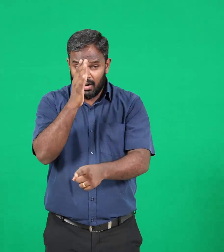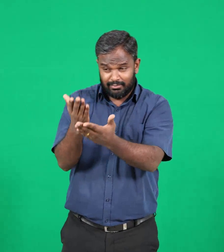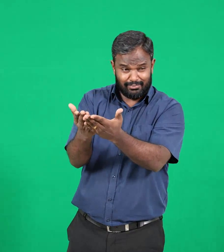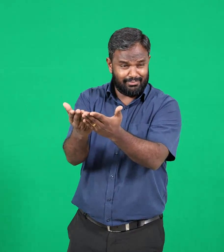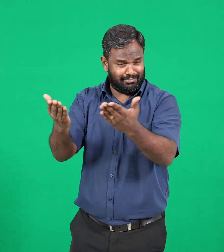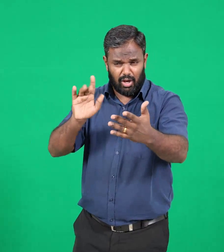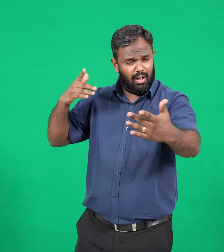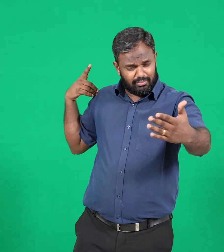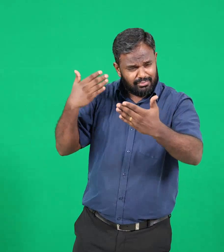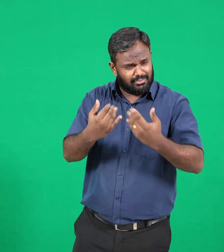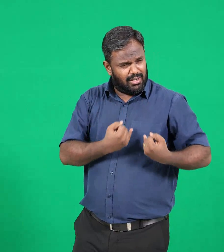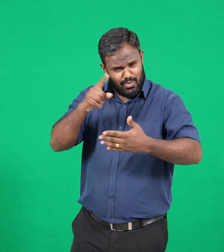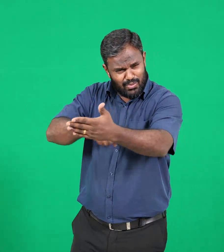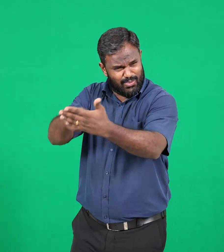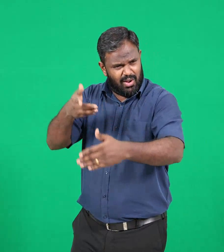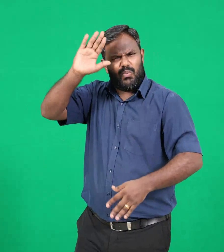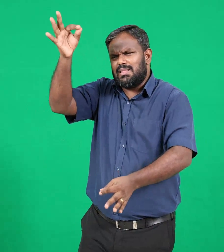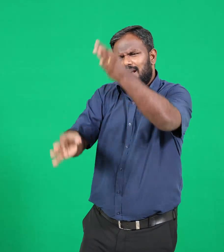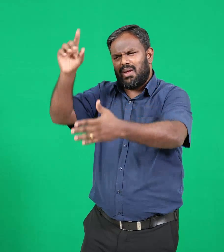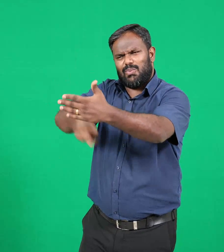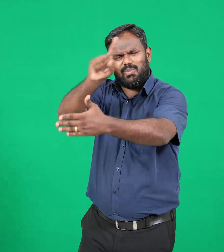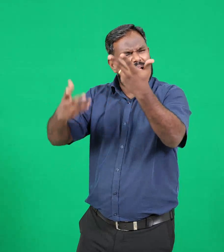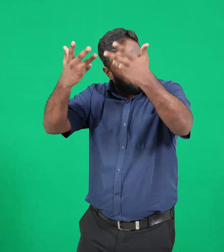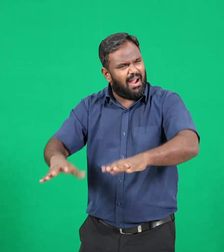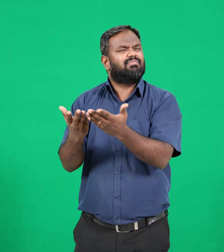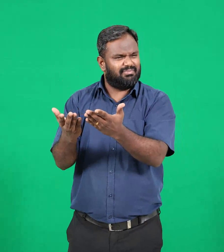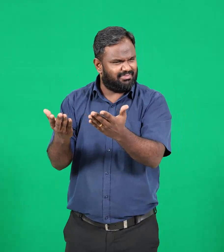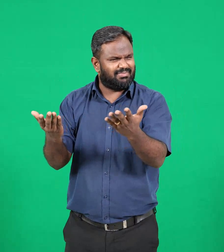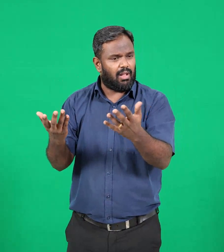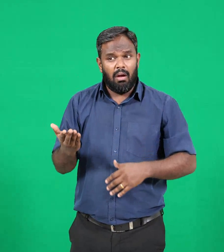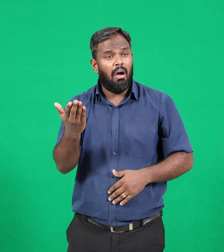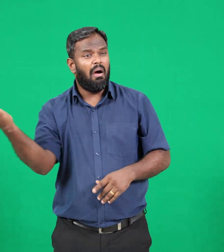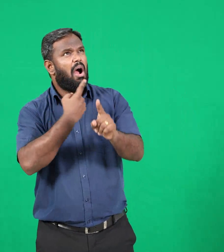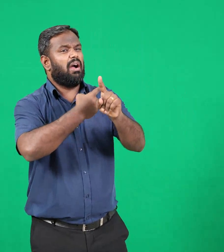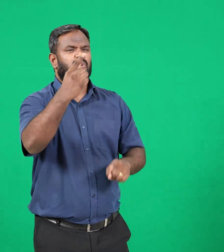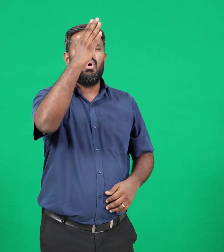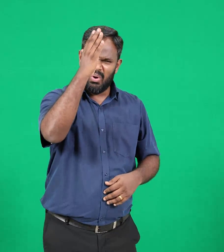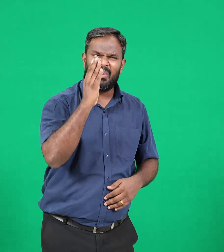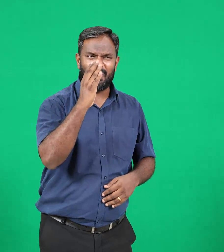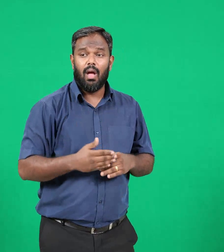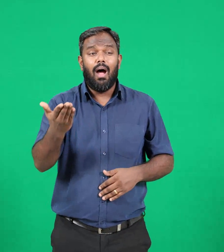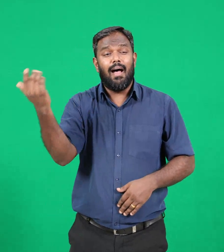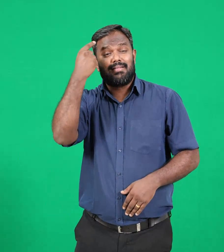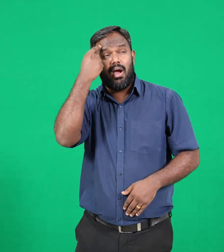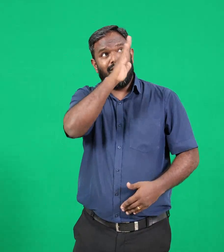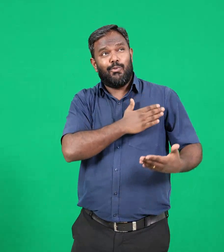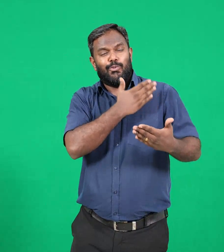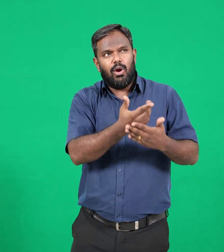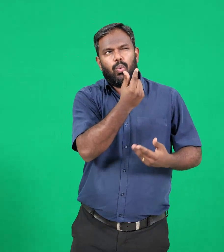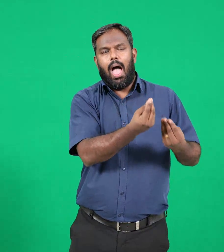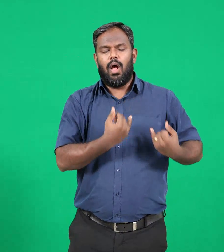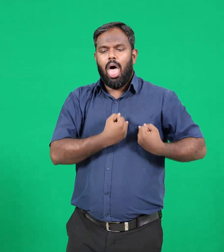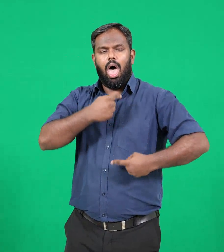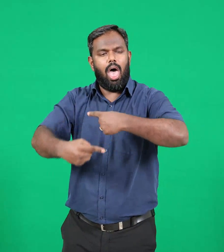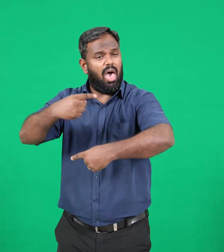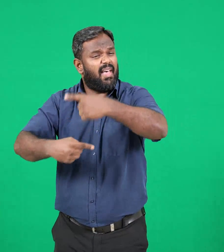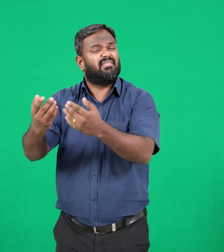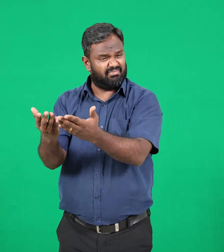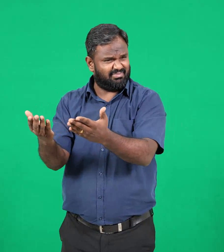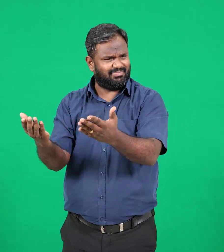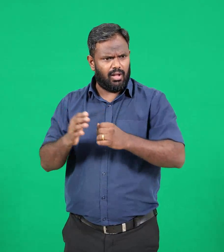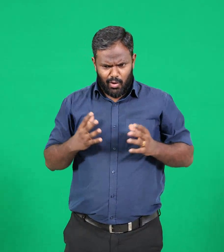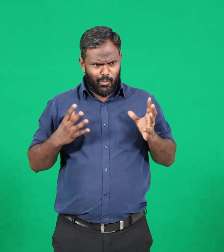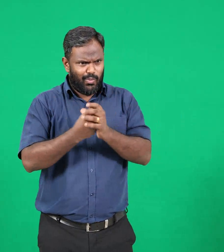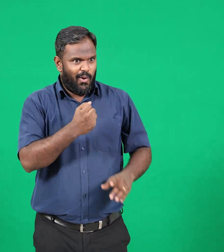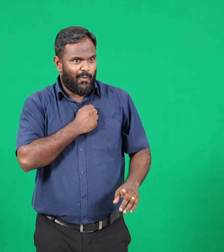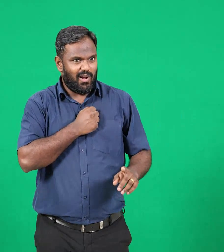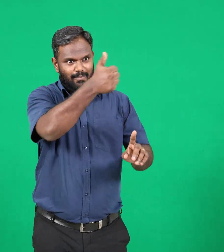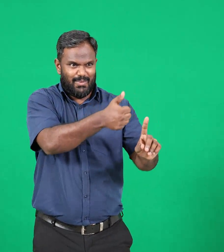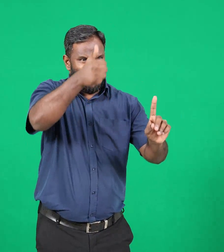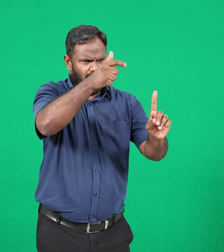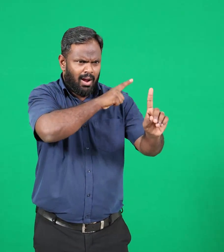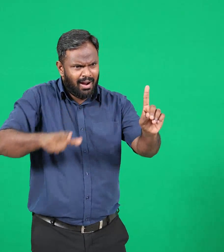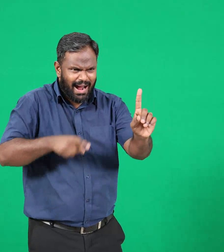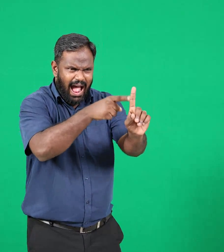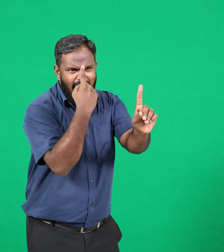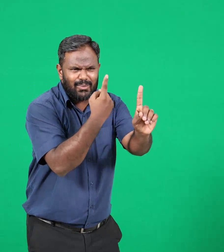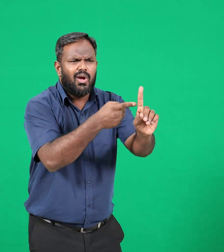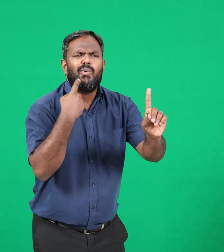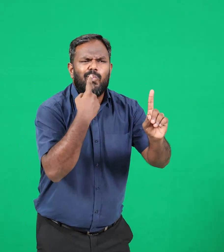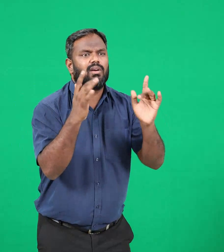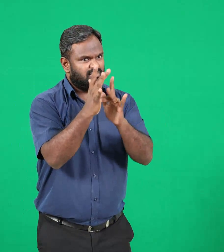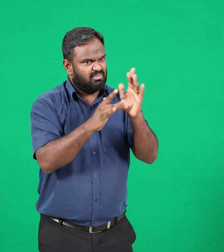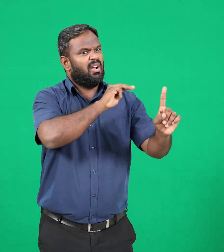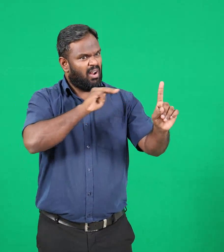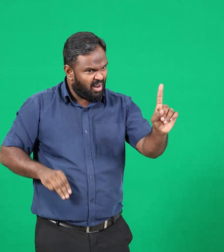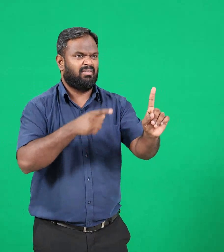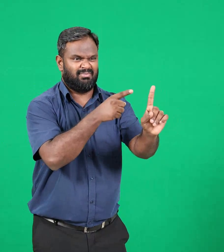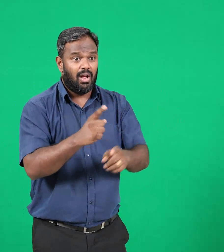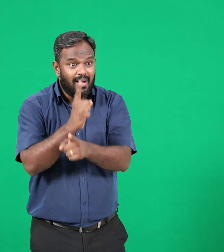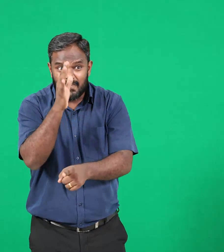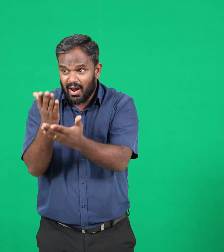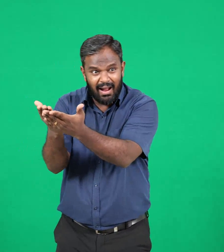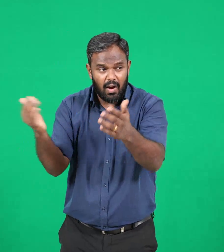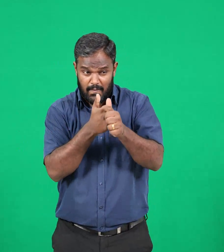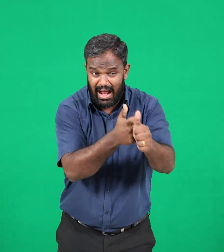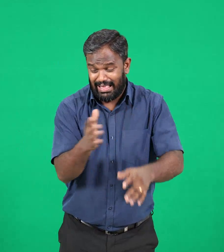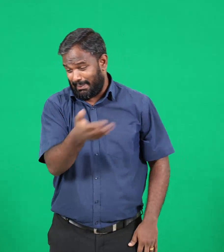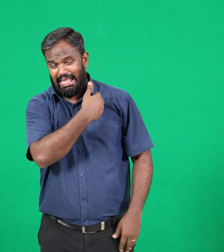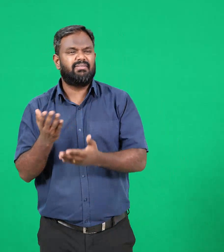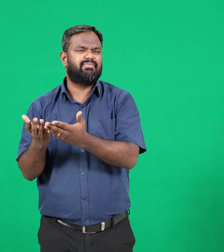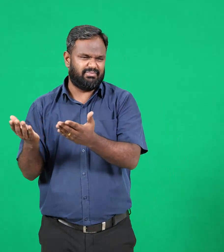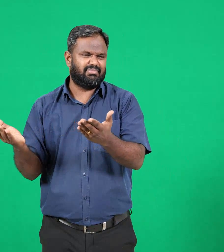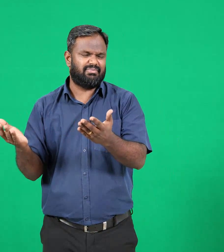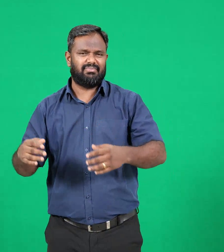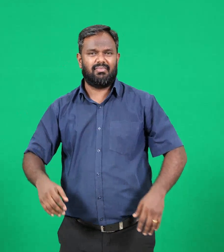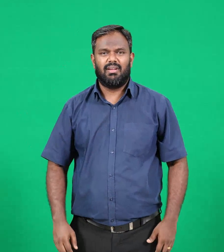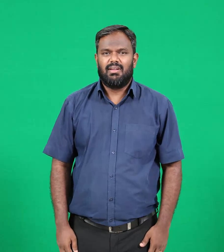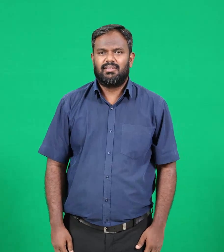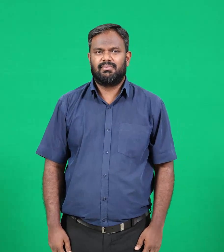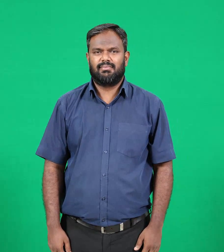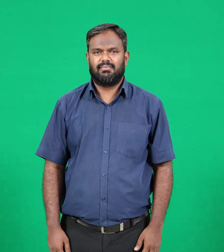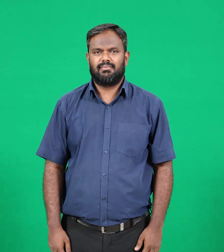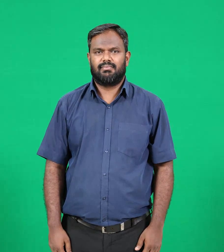They turn the grace of our God into a license for immorality, and they deny our only Master and Lord, Jesus Christ.